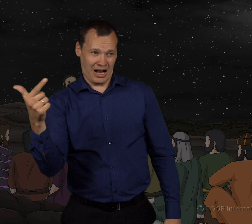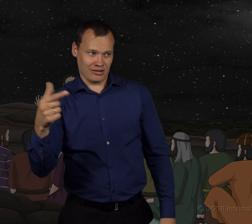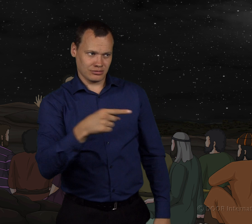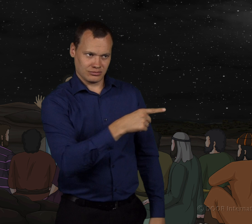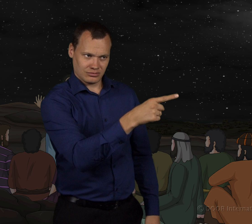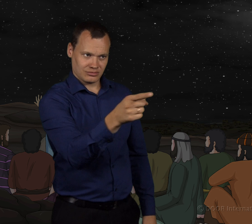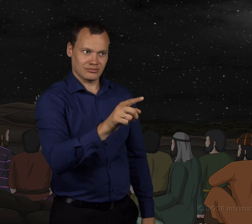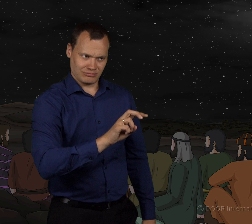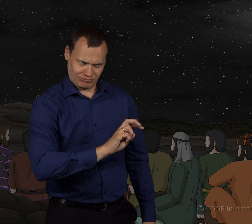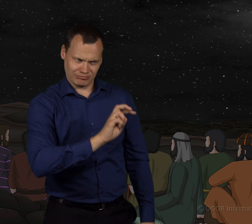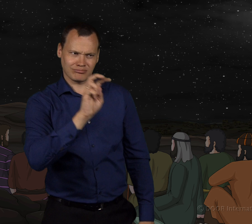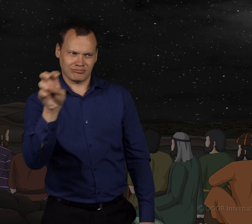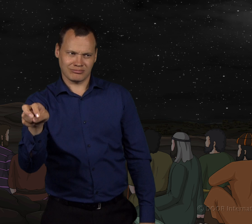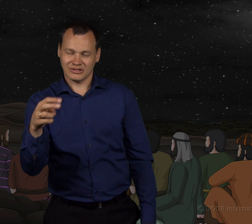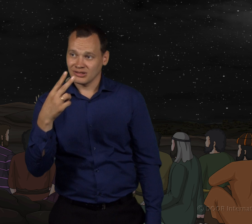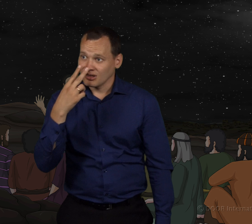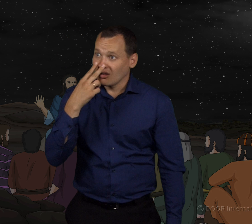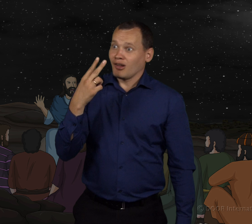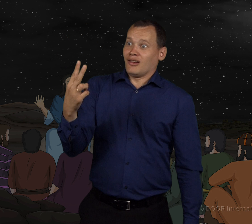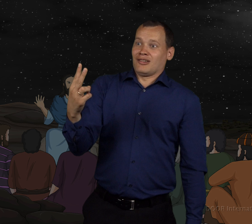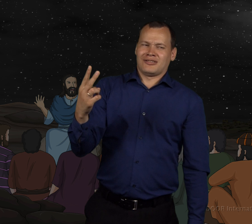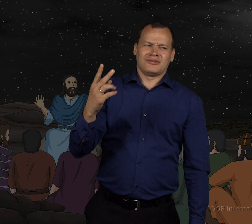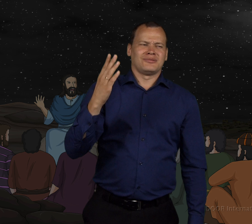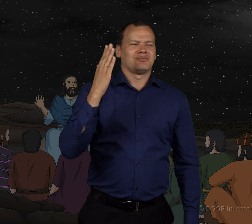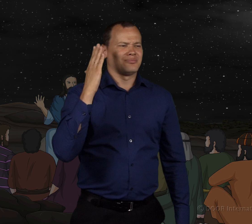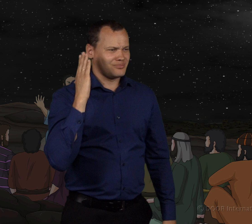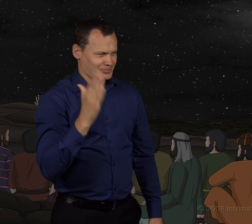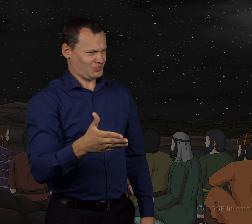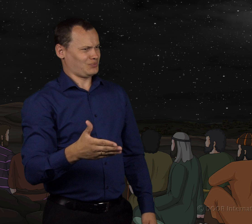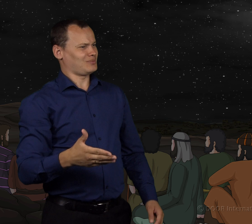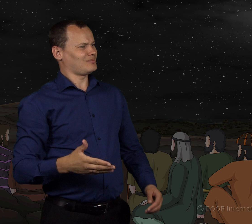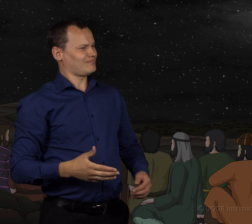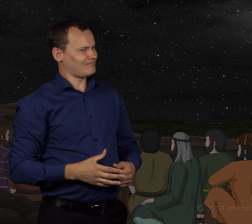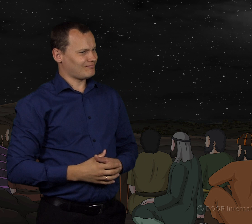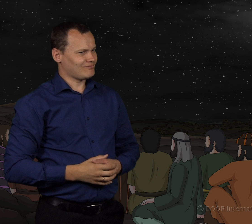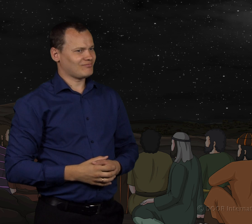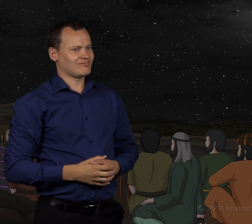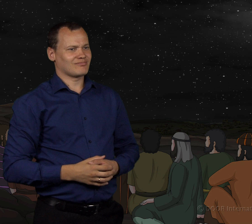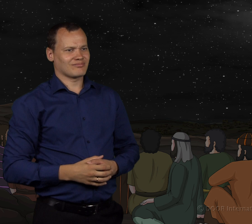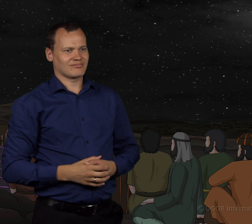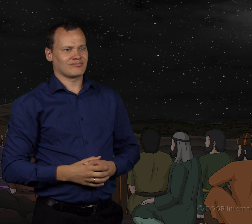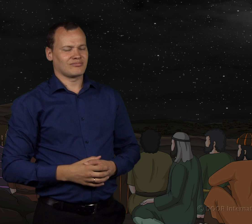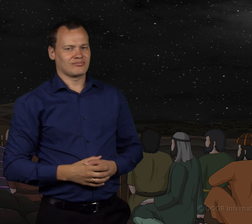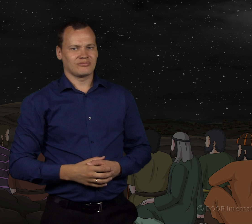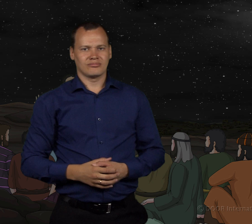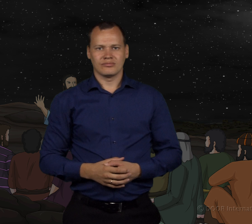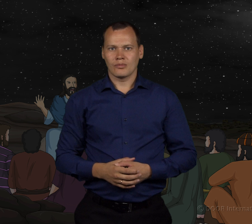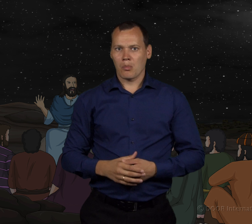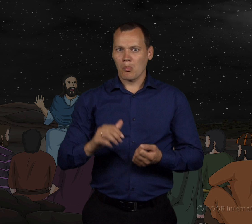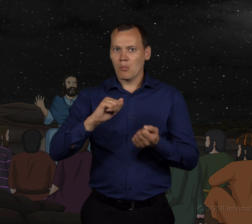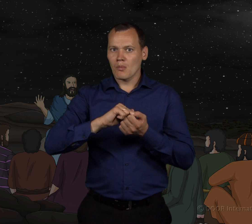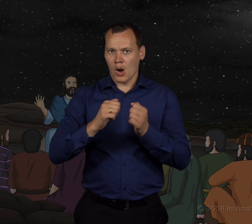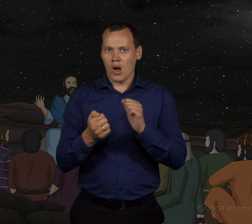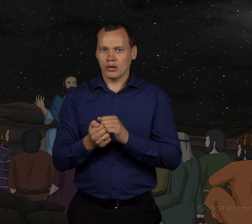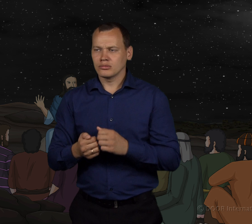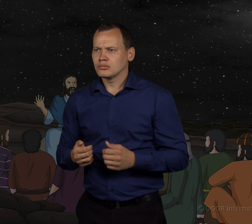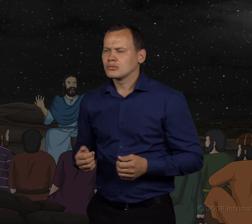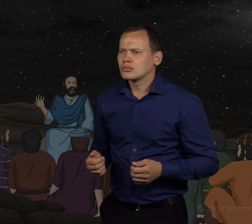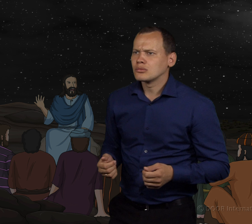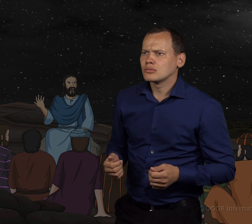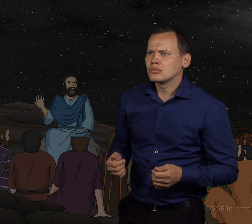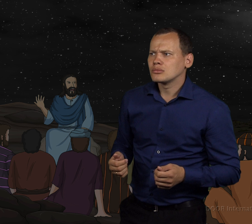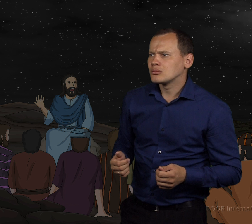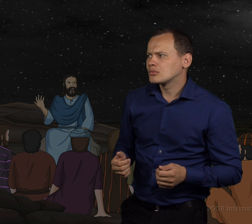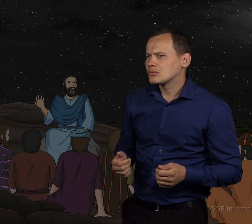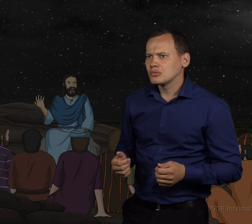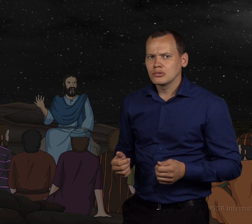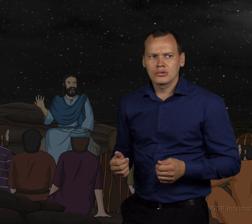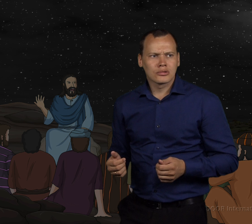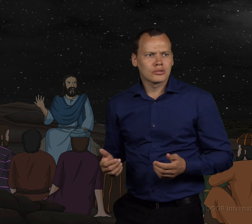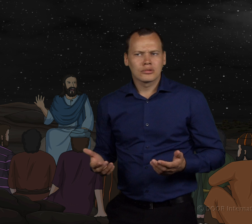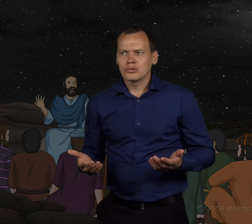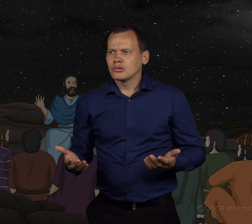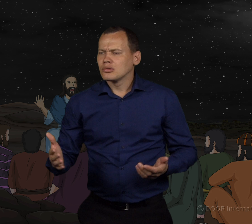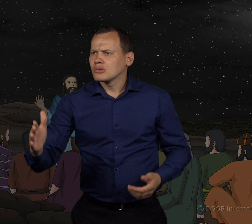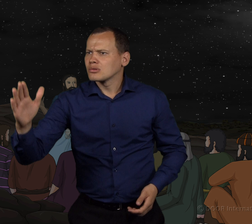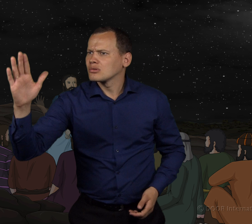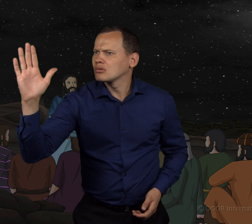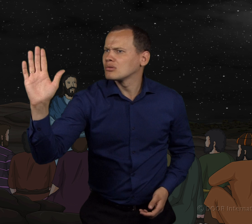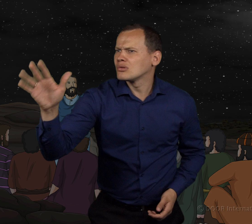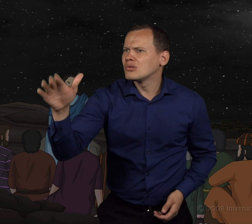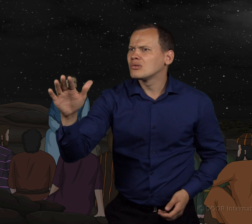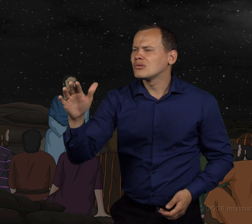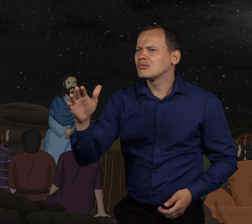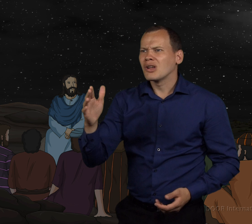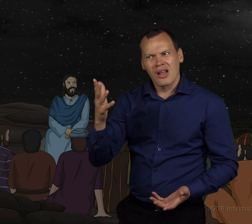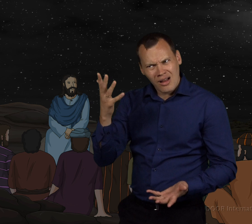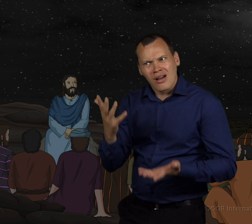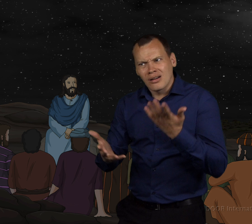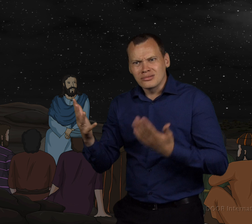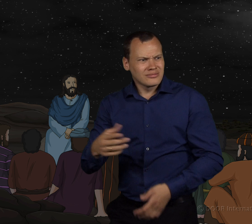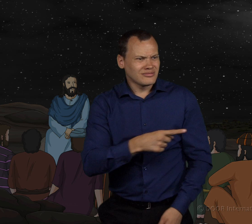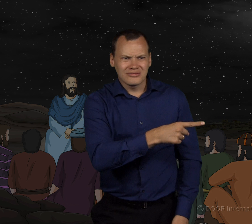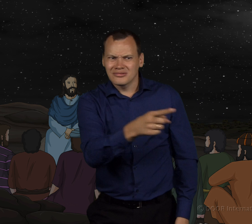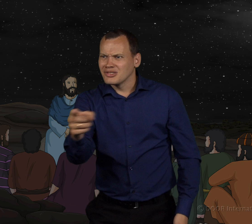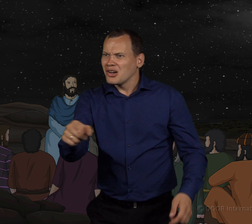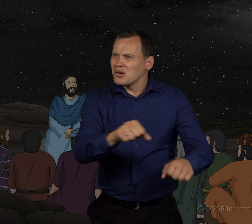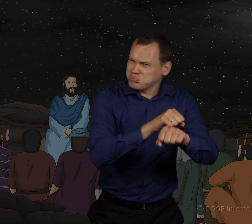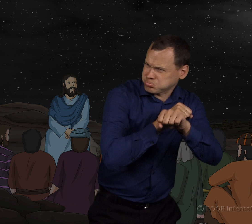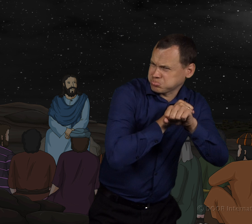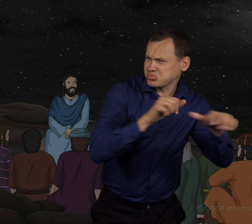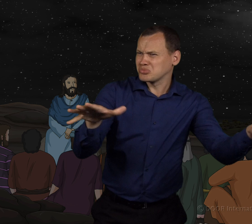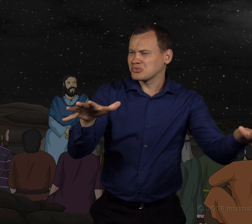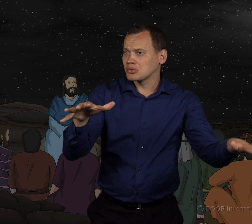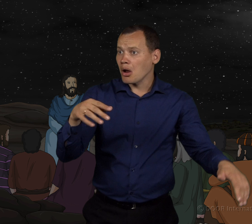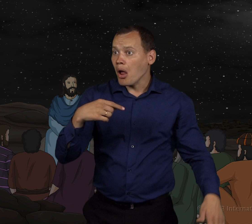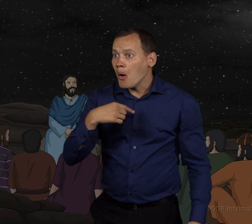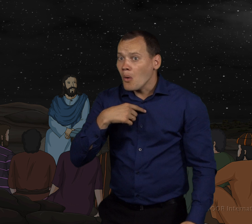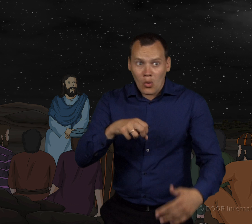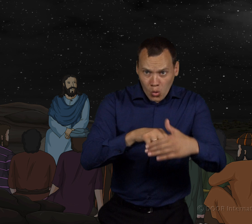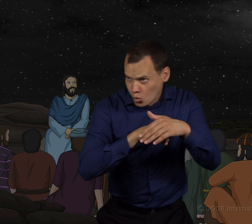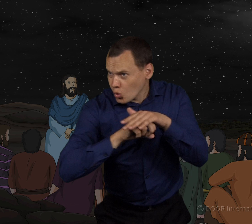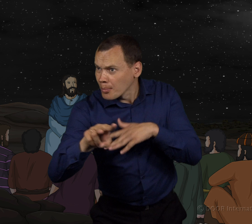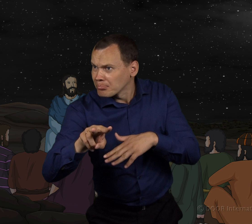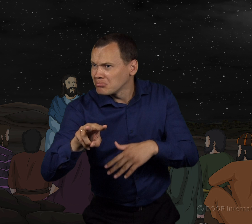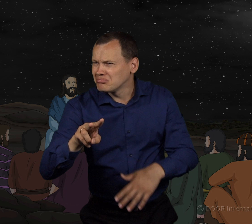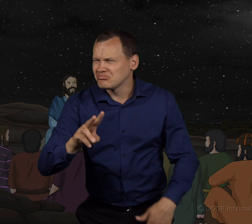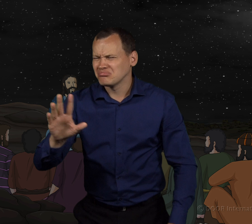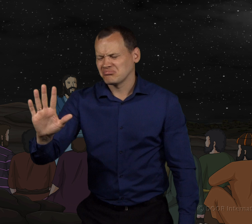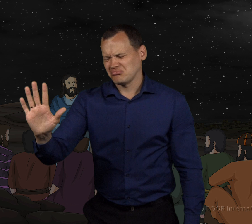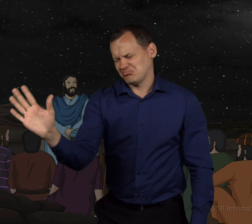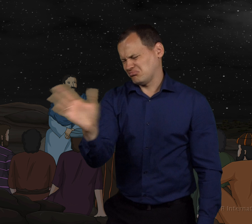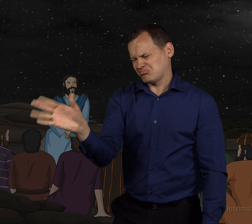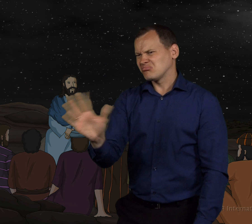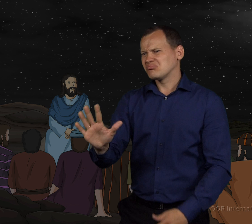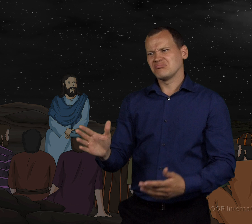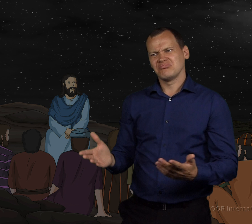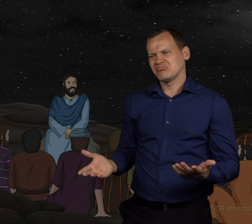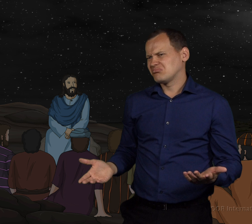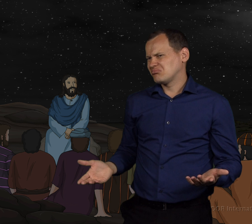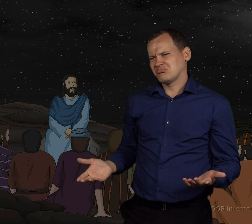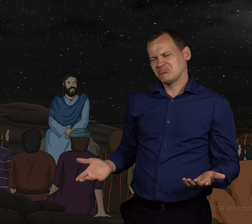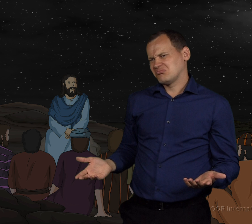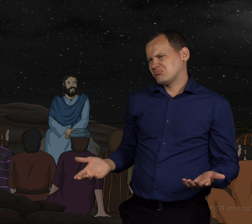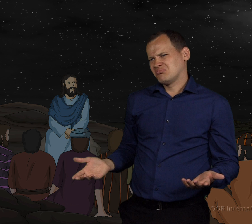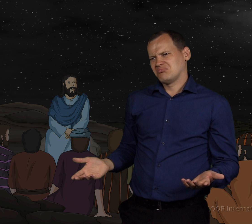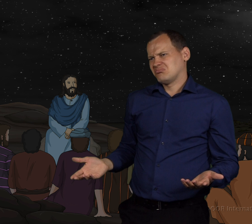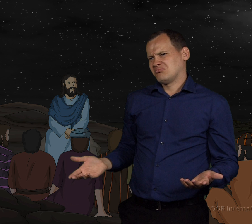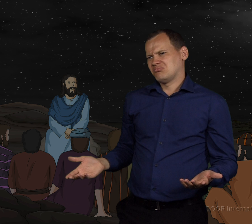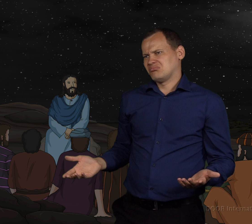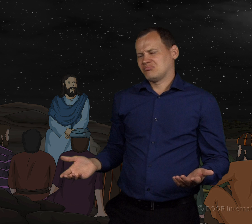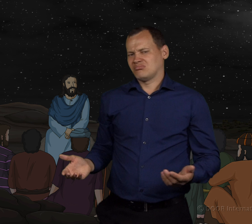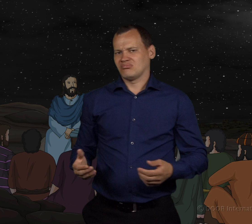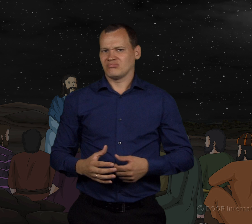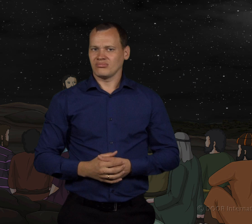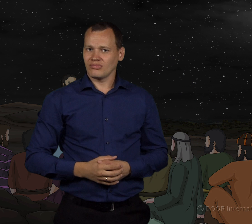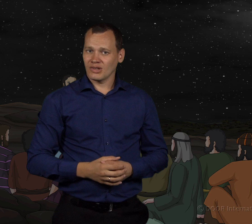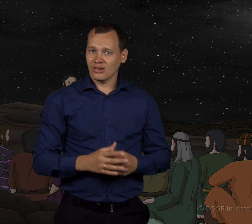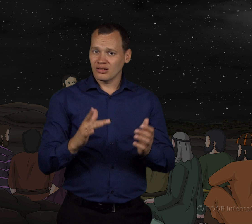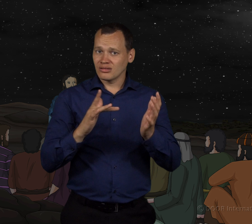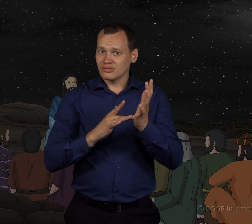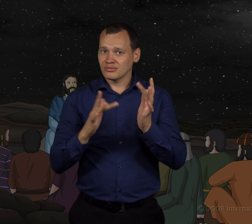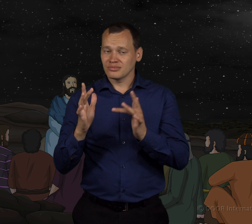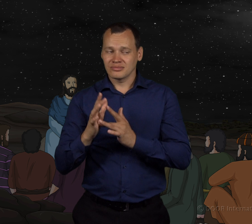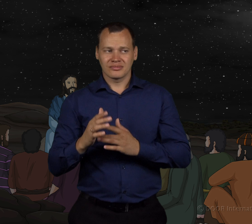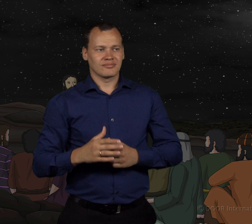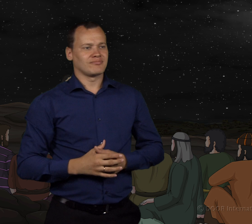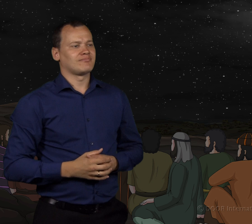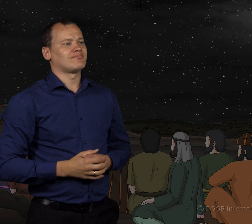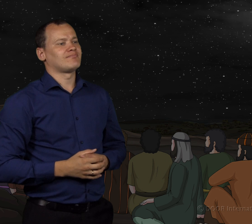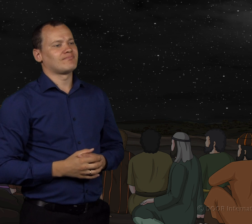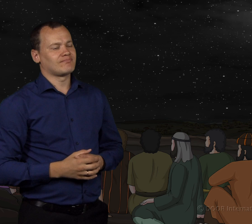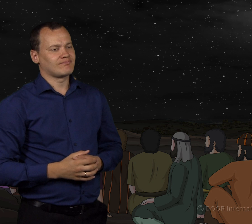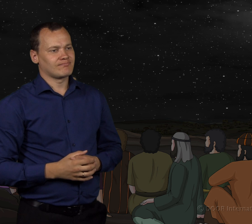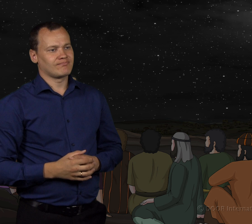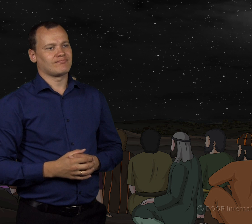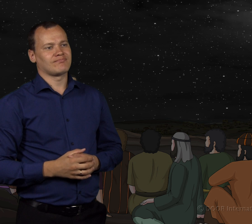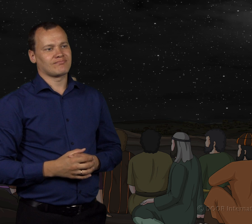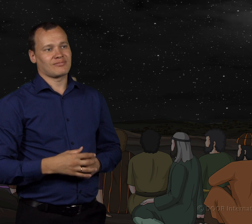Peter said to Him, “Even if all fall away on account of You, I never will.”